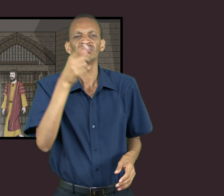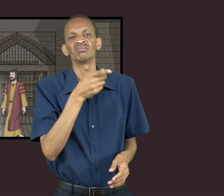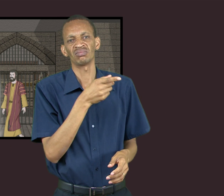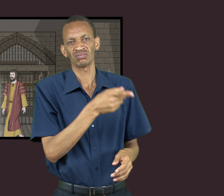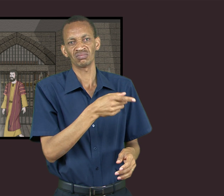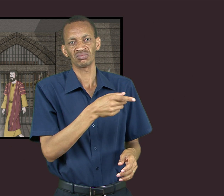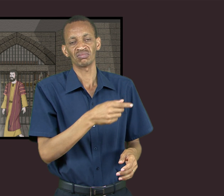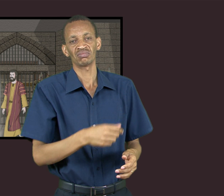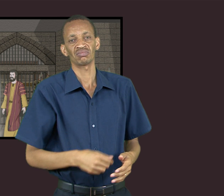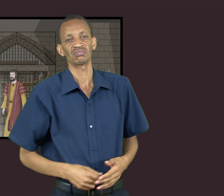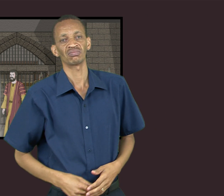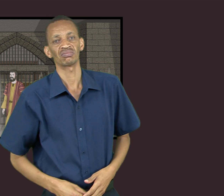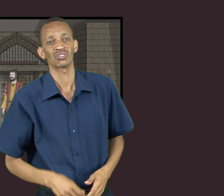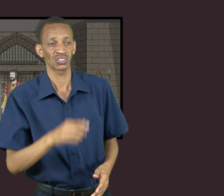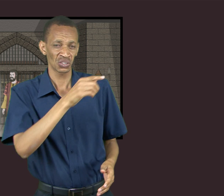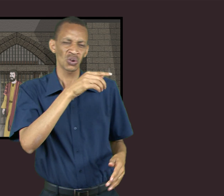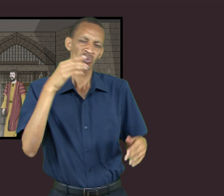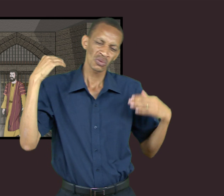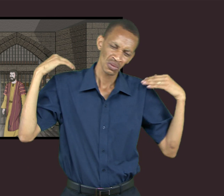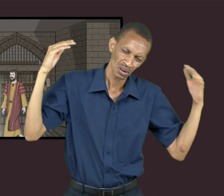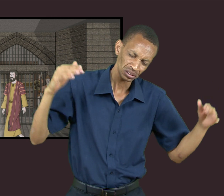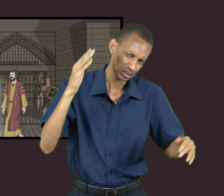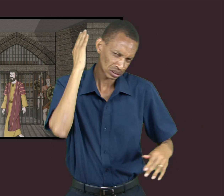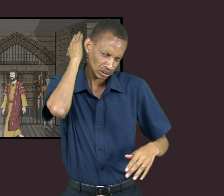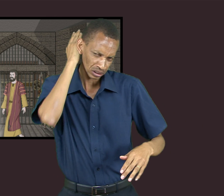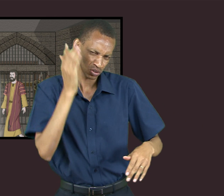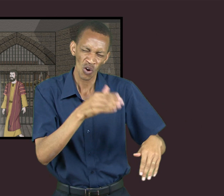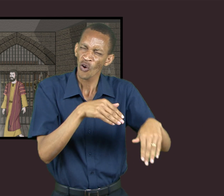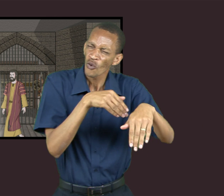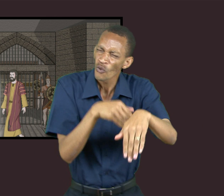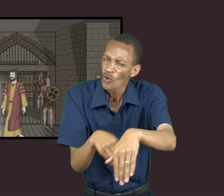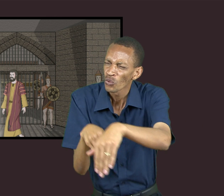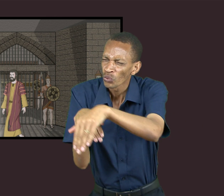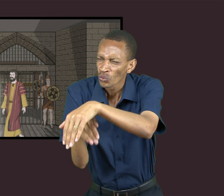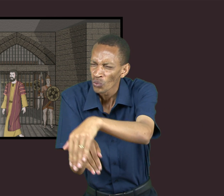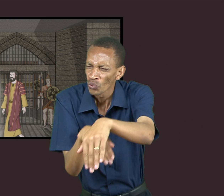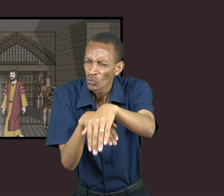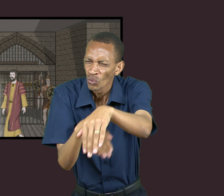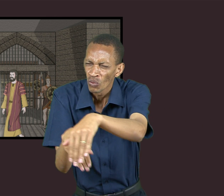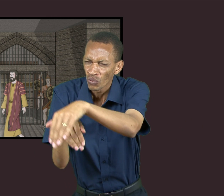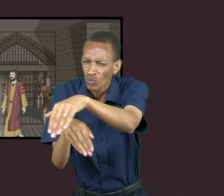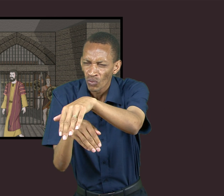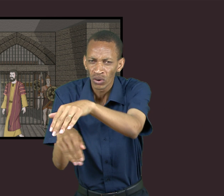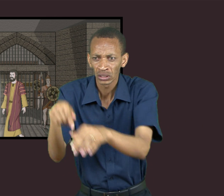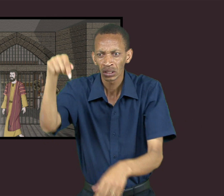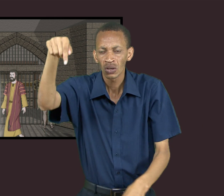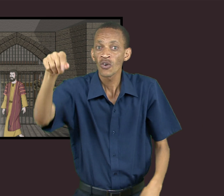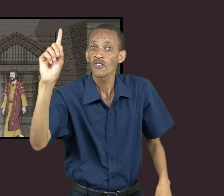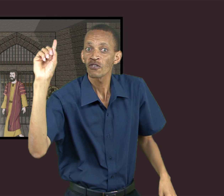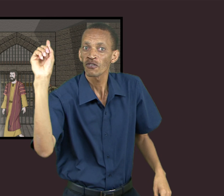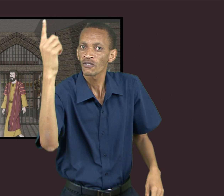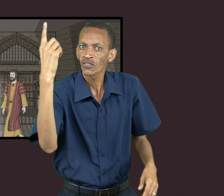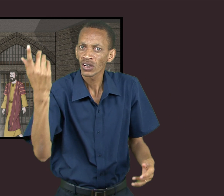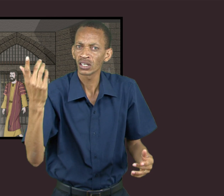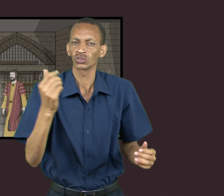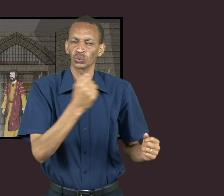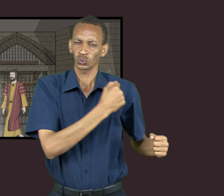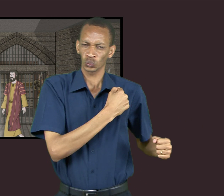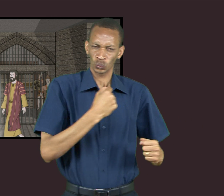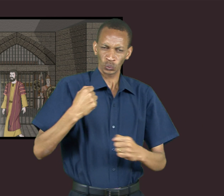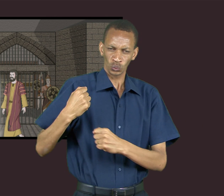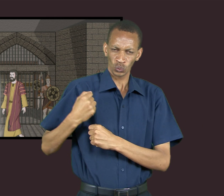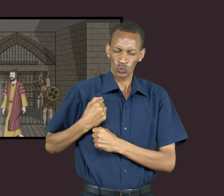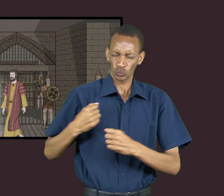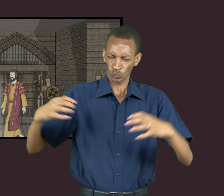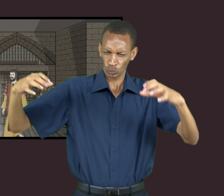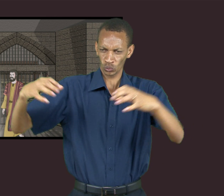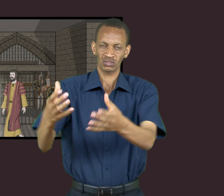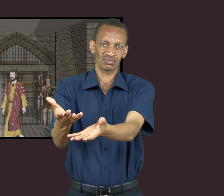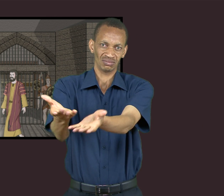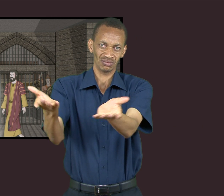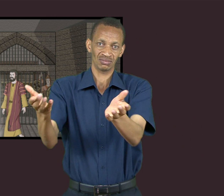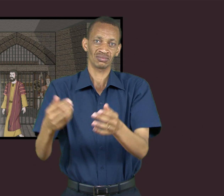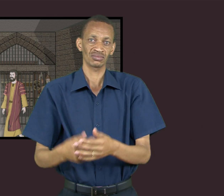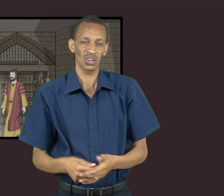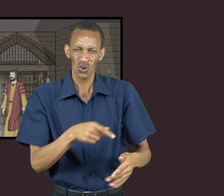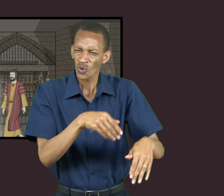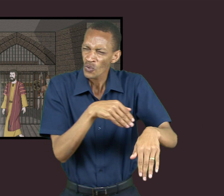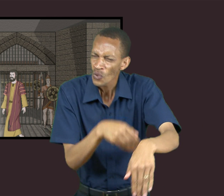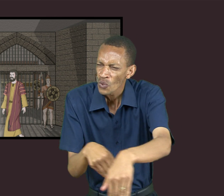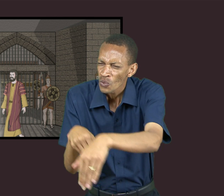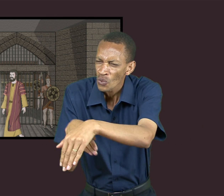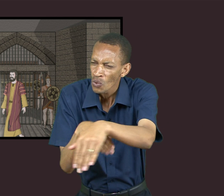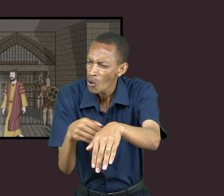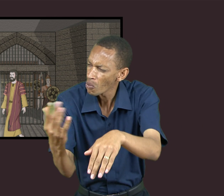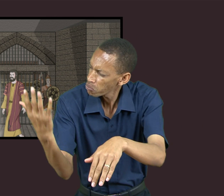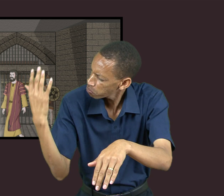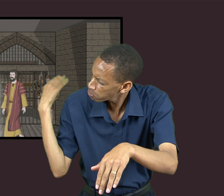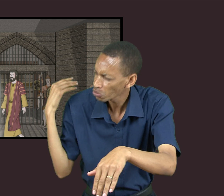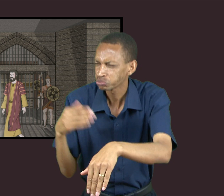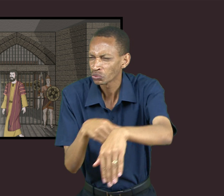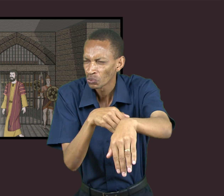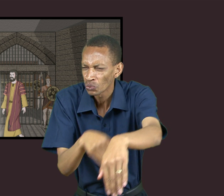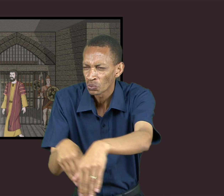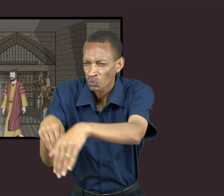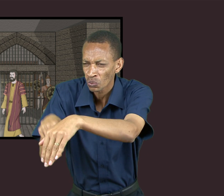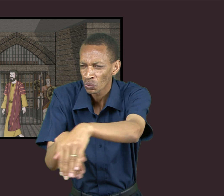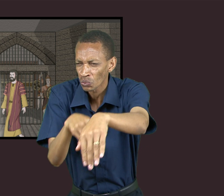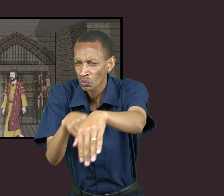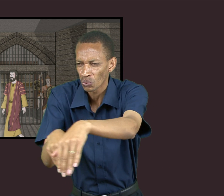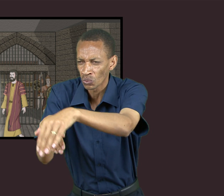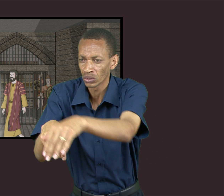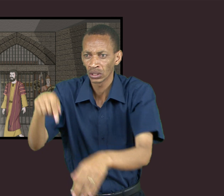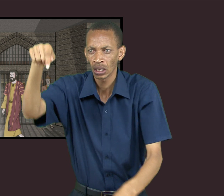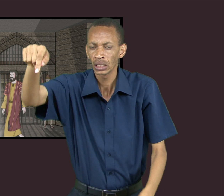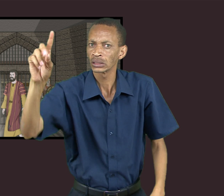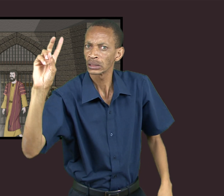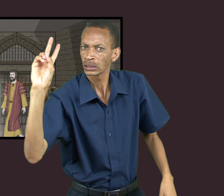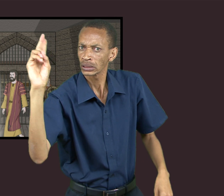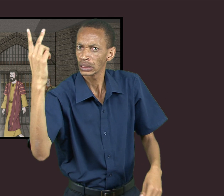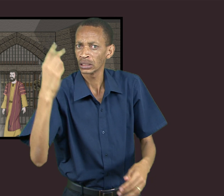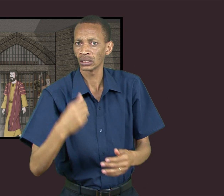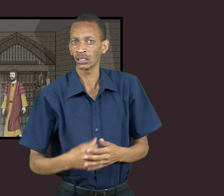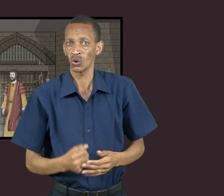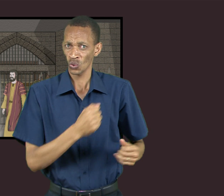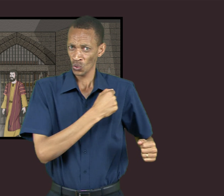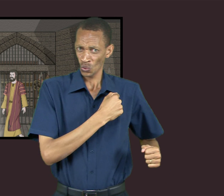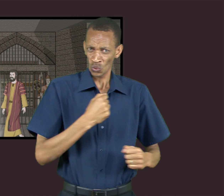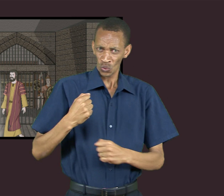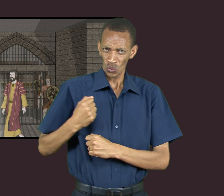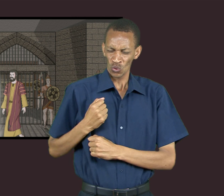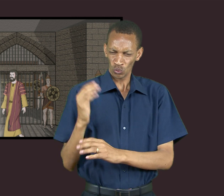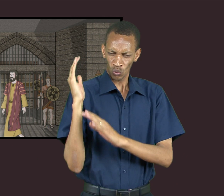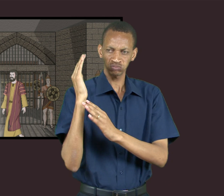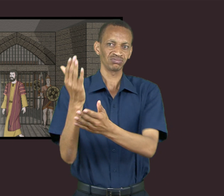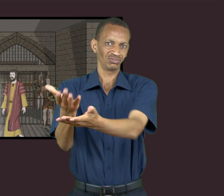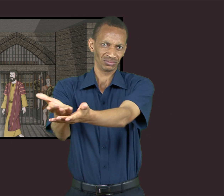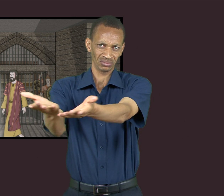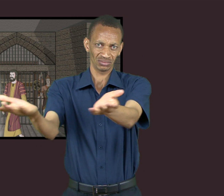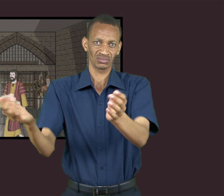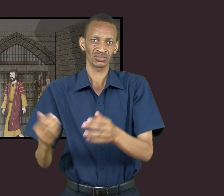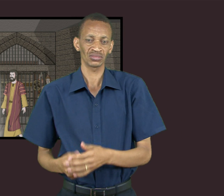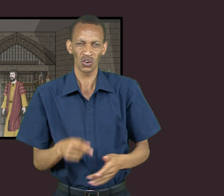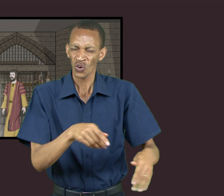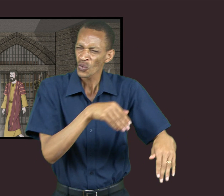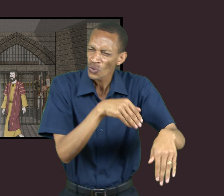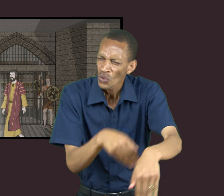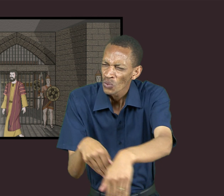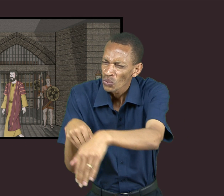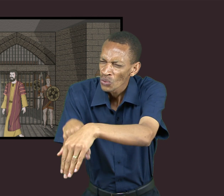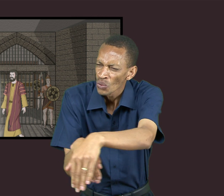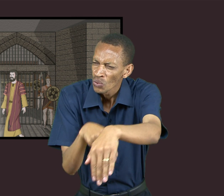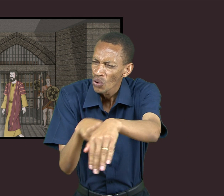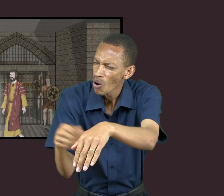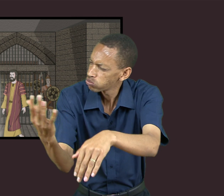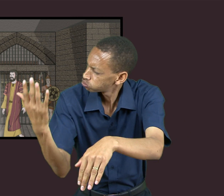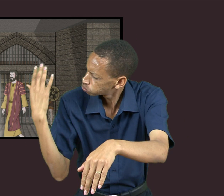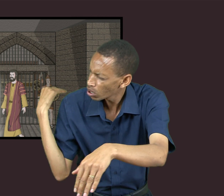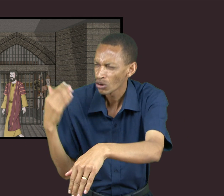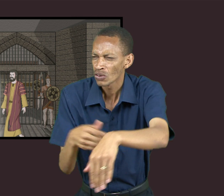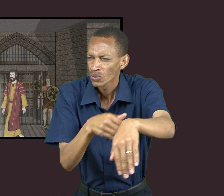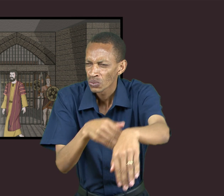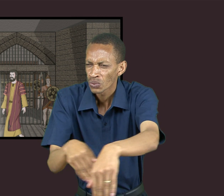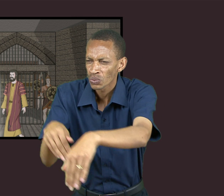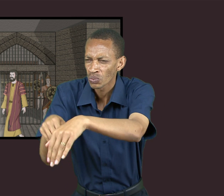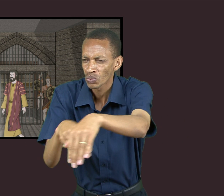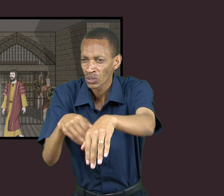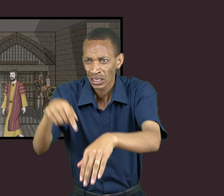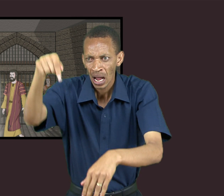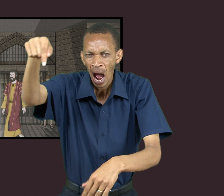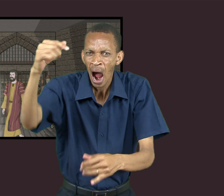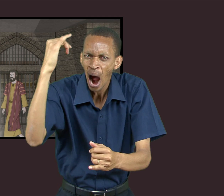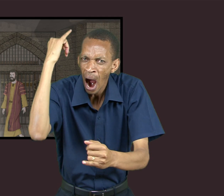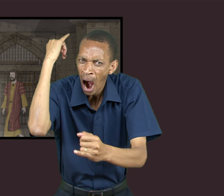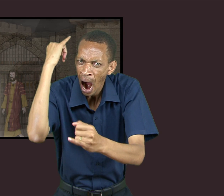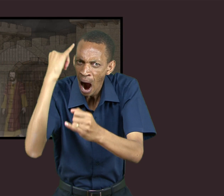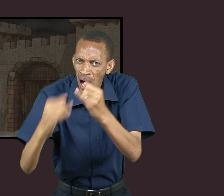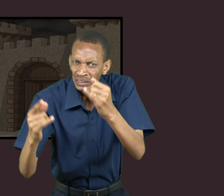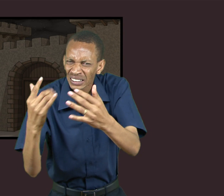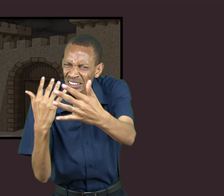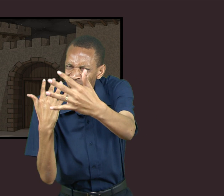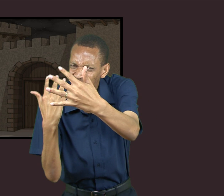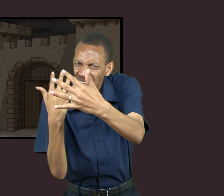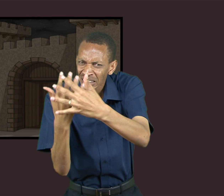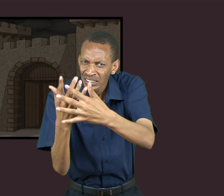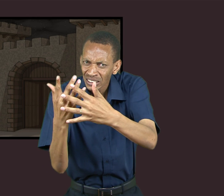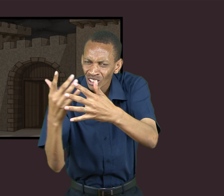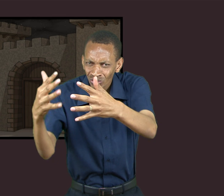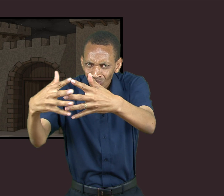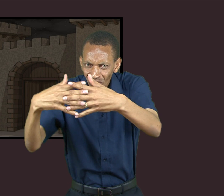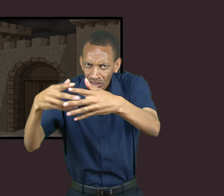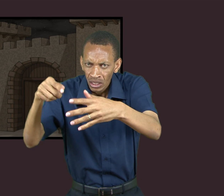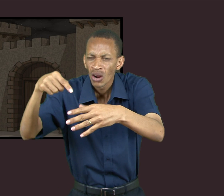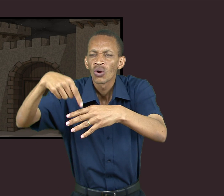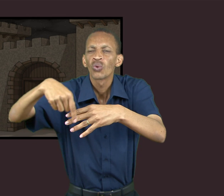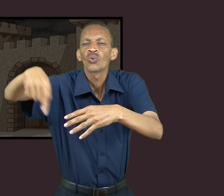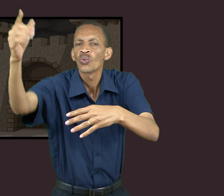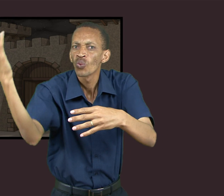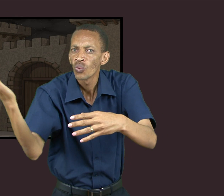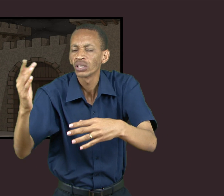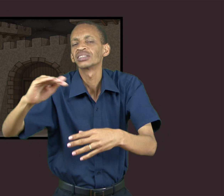They passed the first and second guards and came to the iron gate leading to the city, which opened for them by itself.